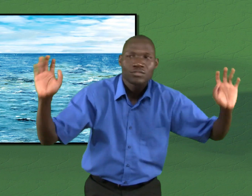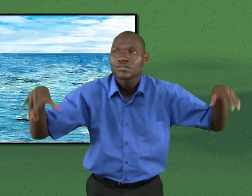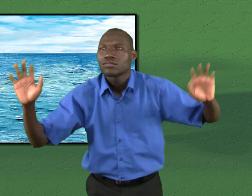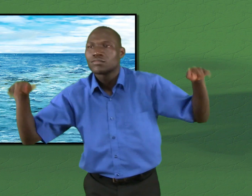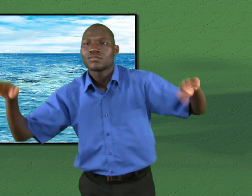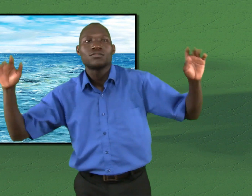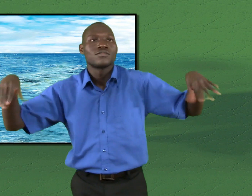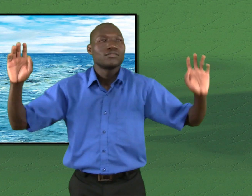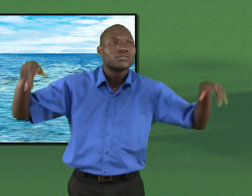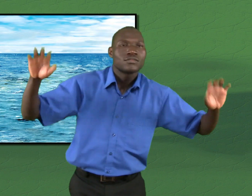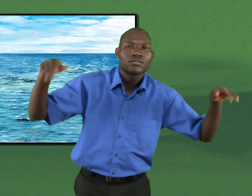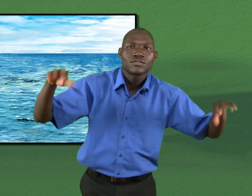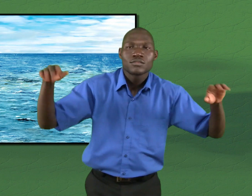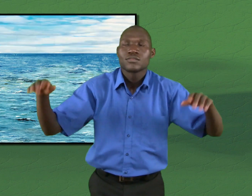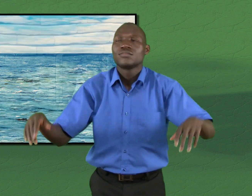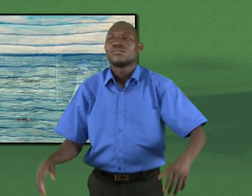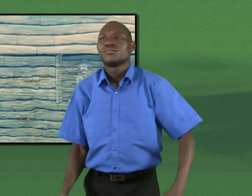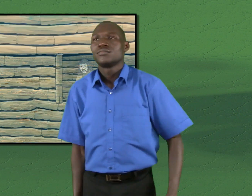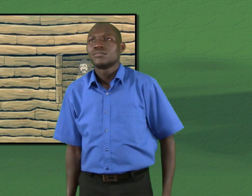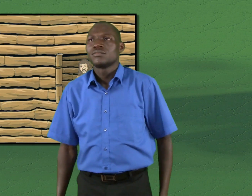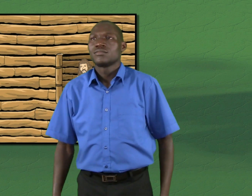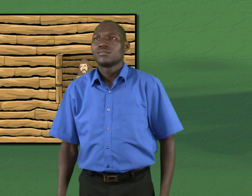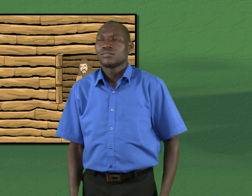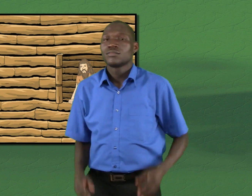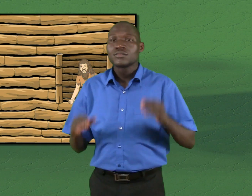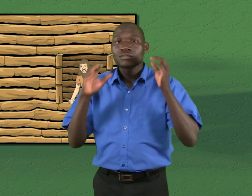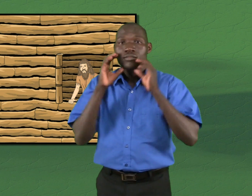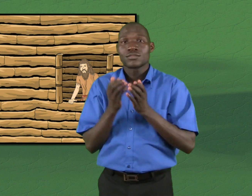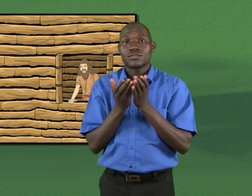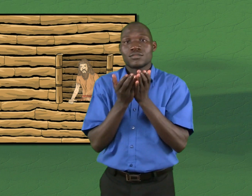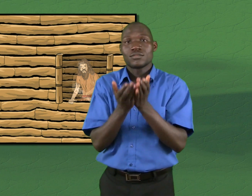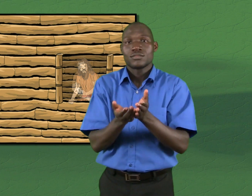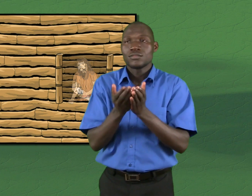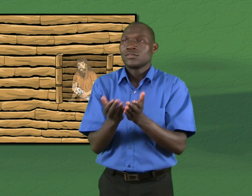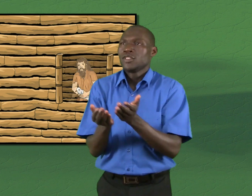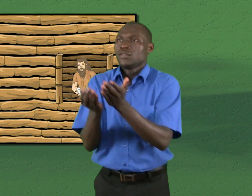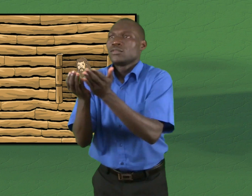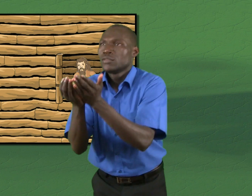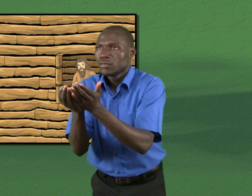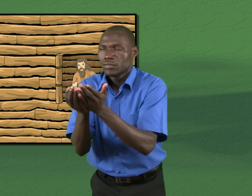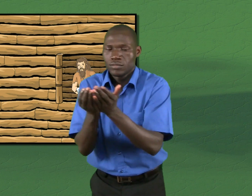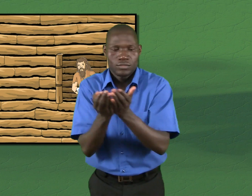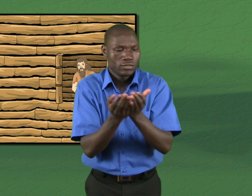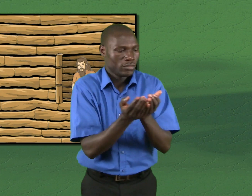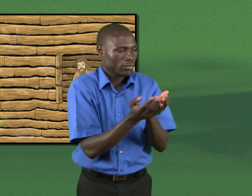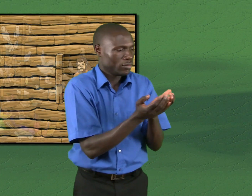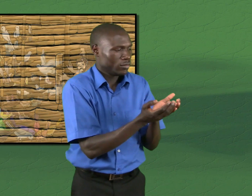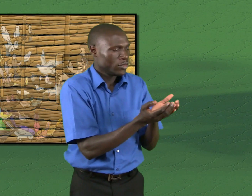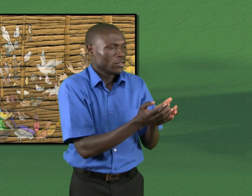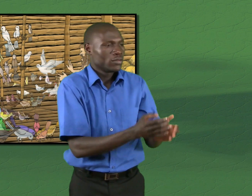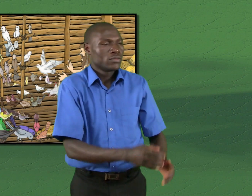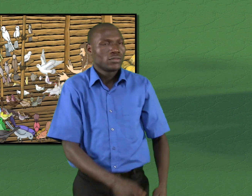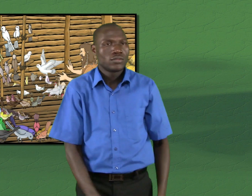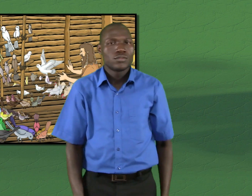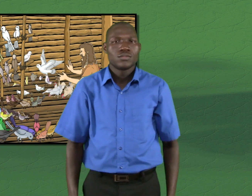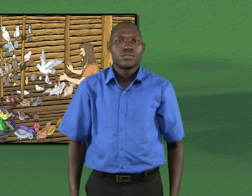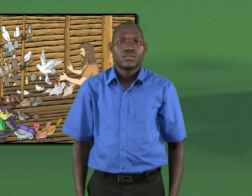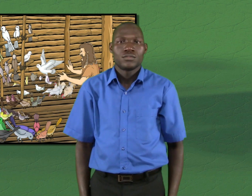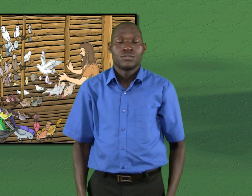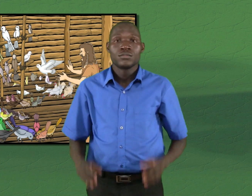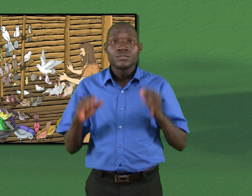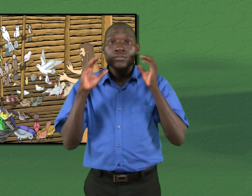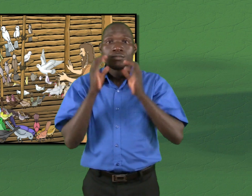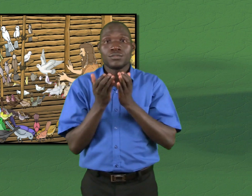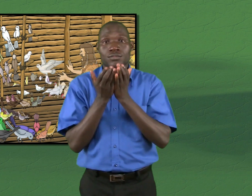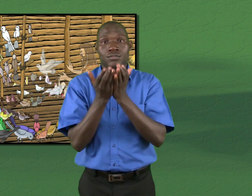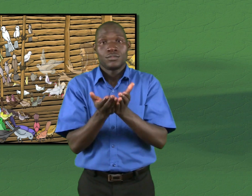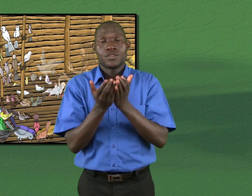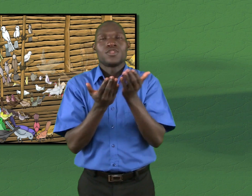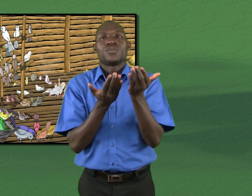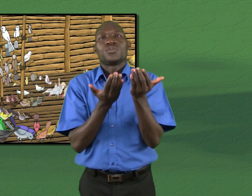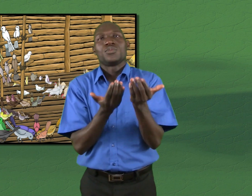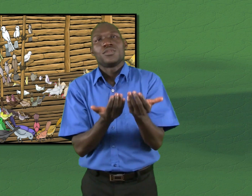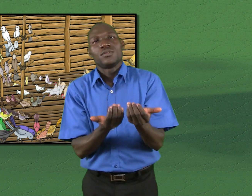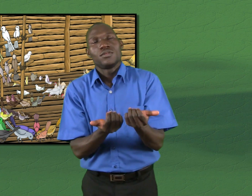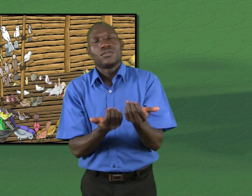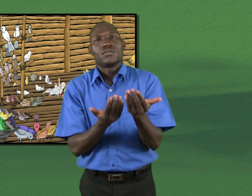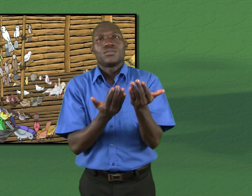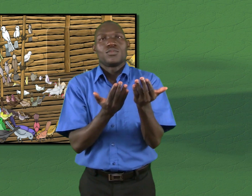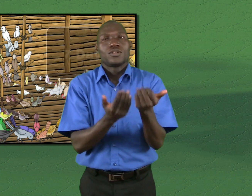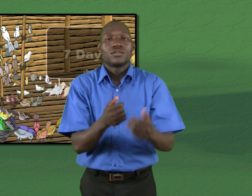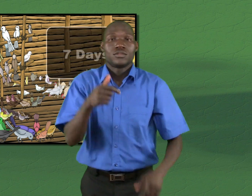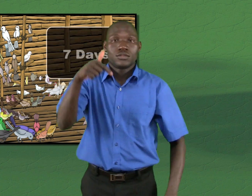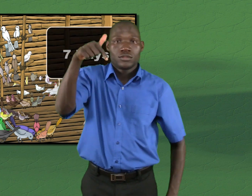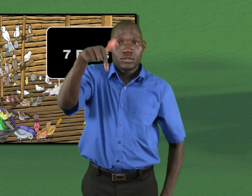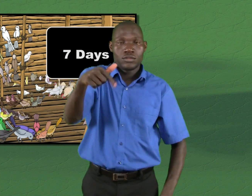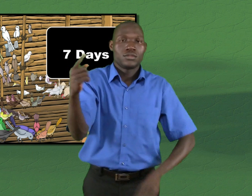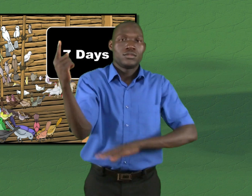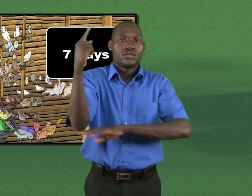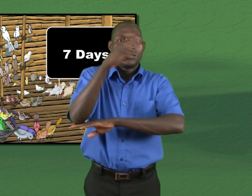So he reached out his hand and brought her back inside the ark.